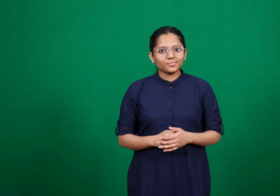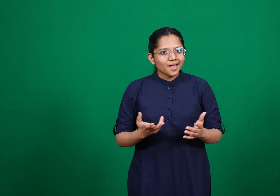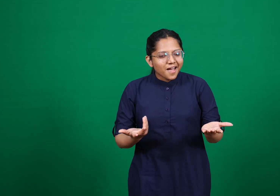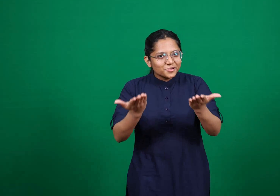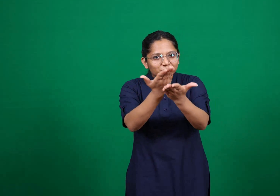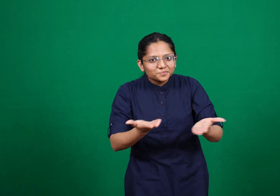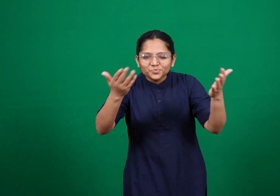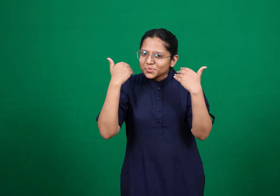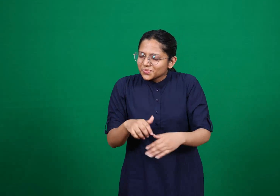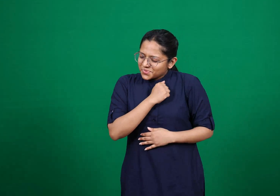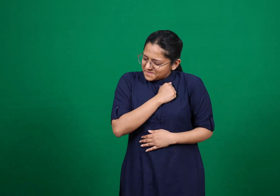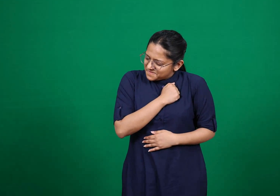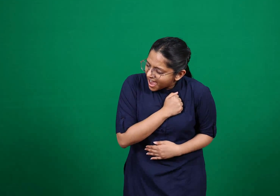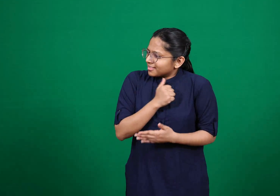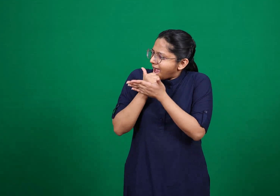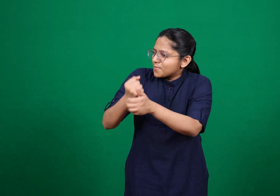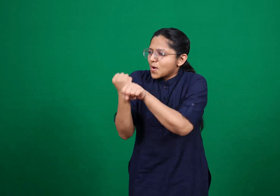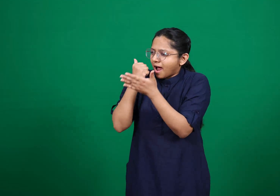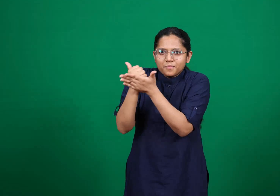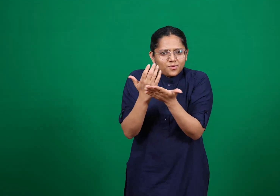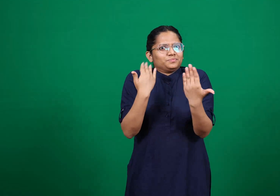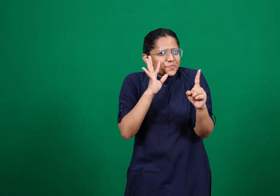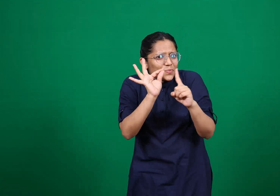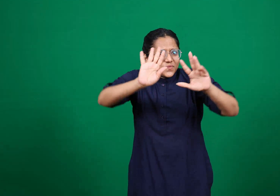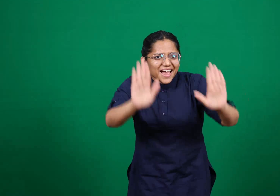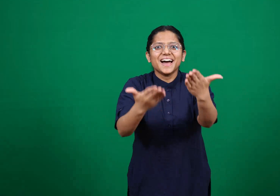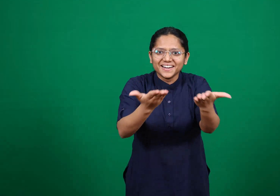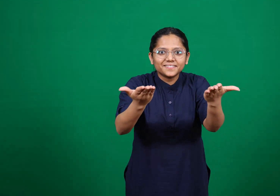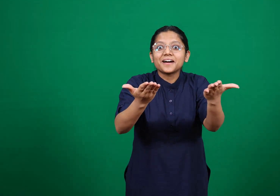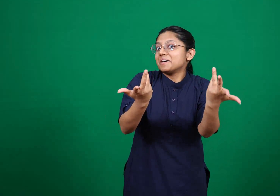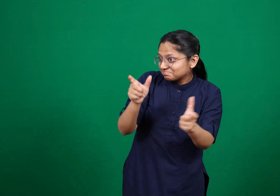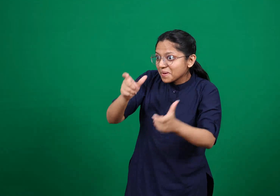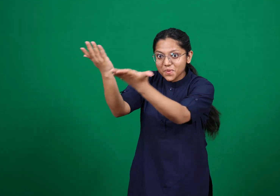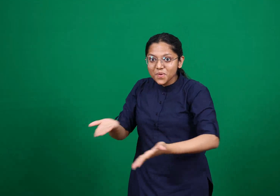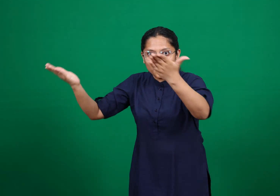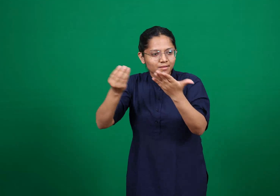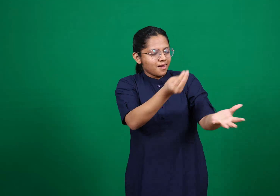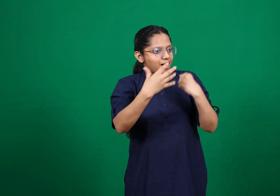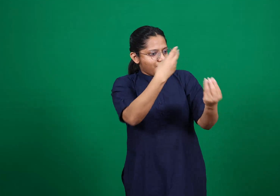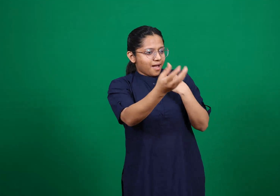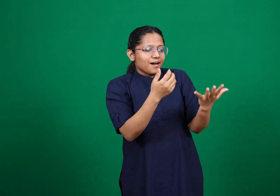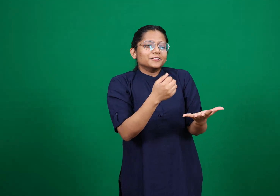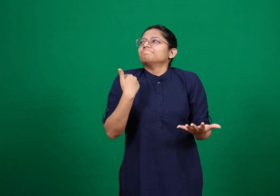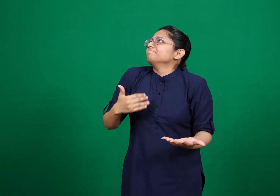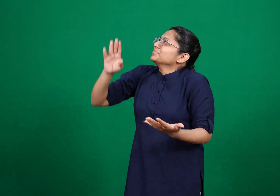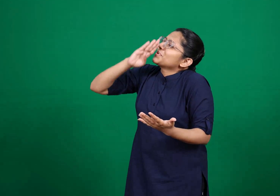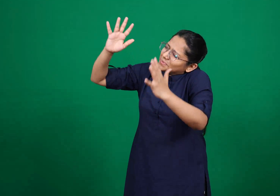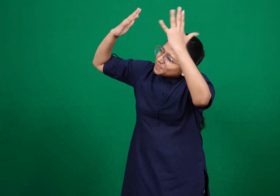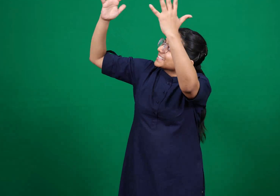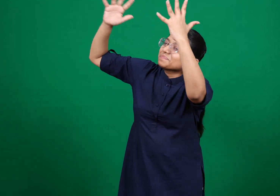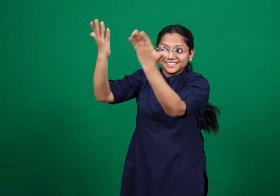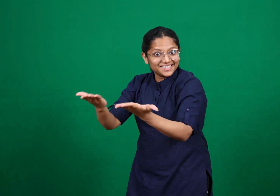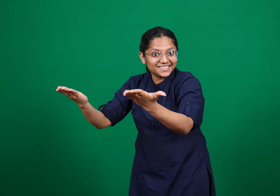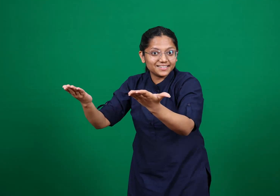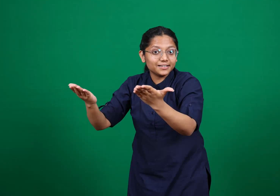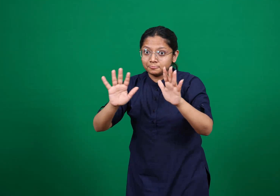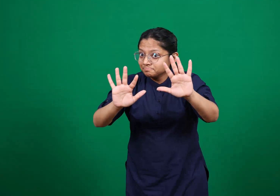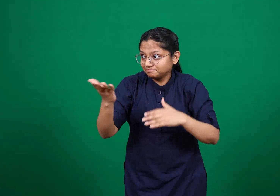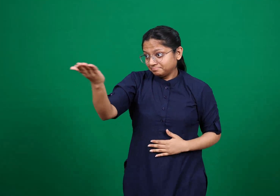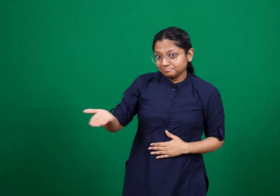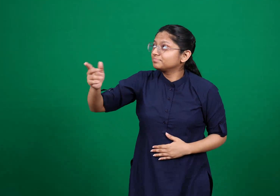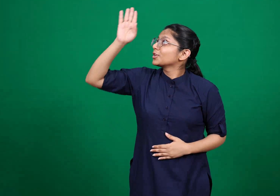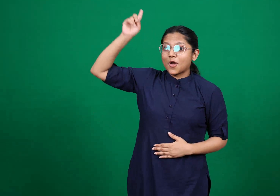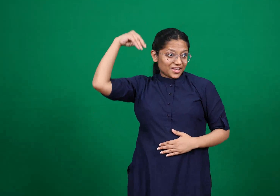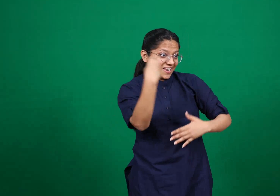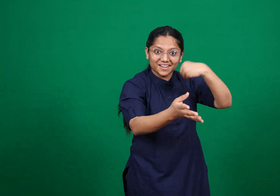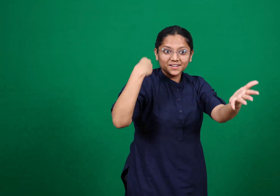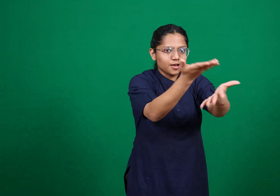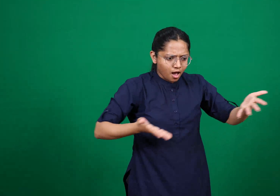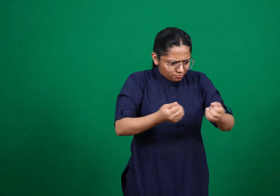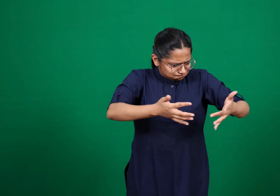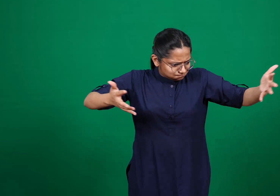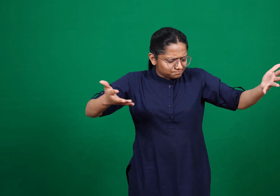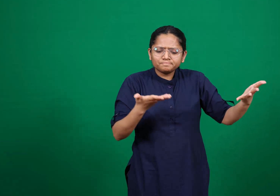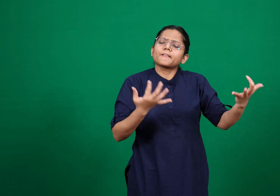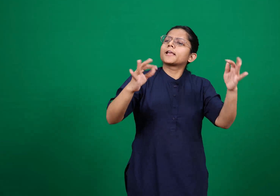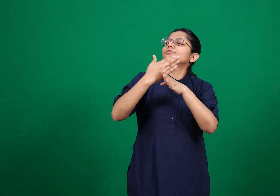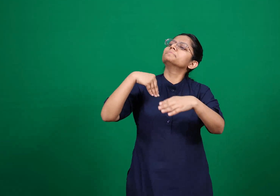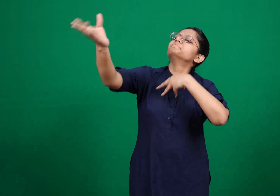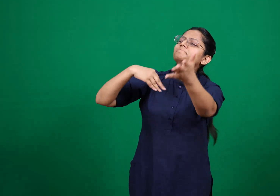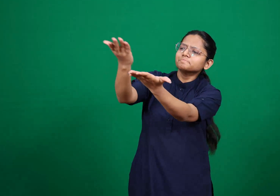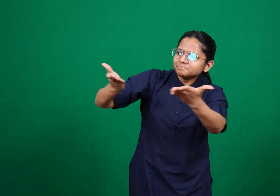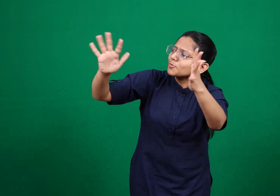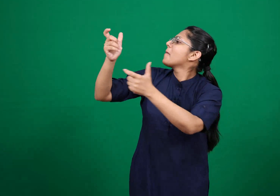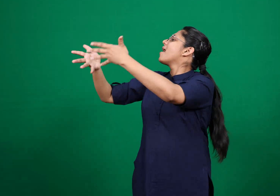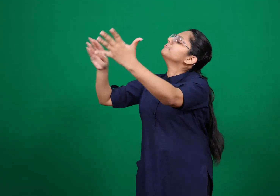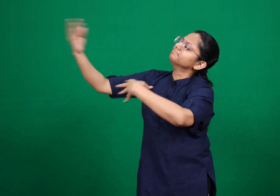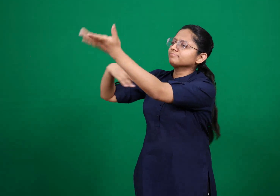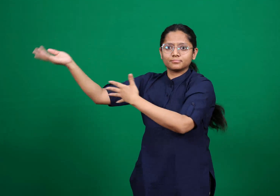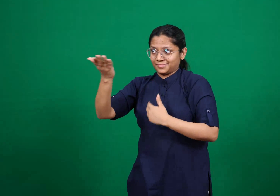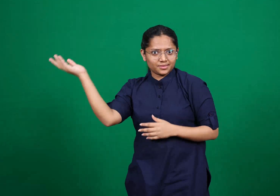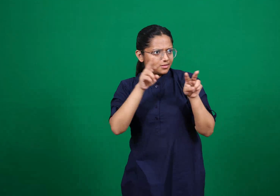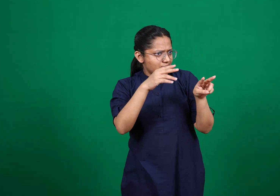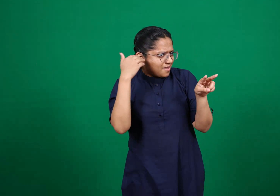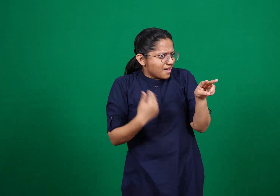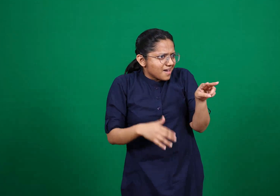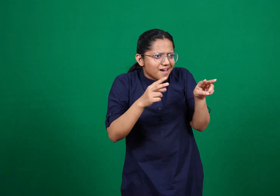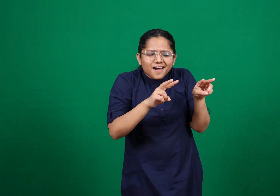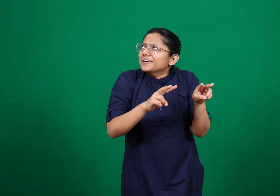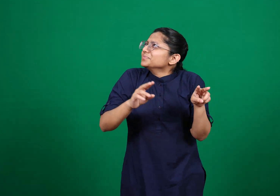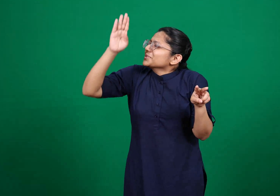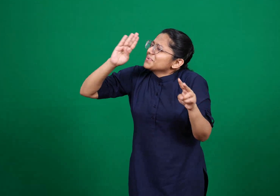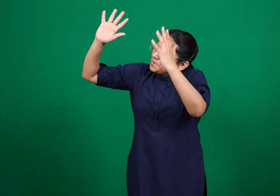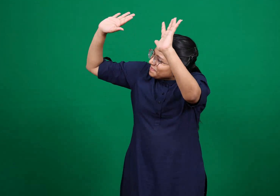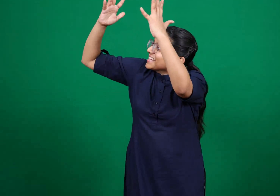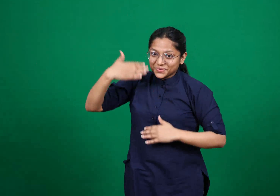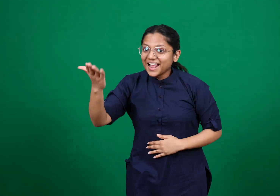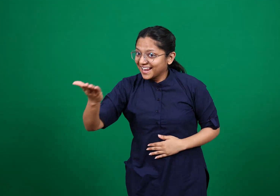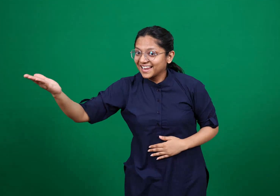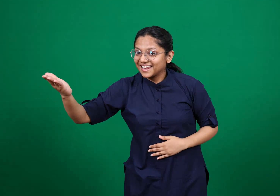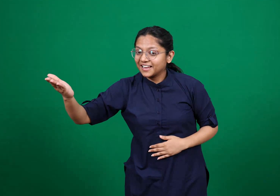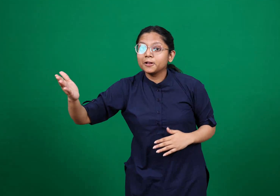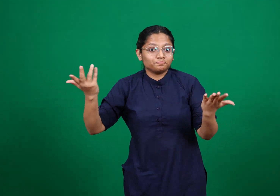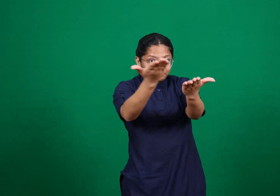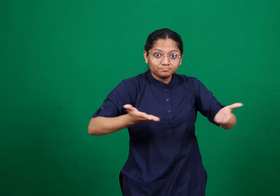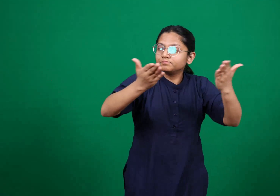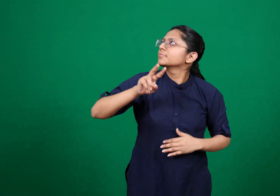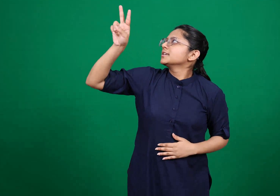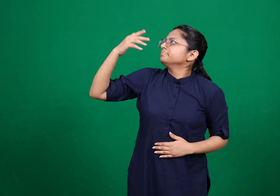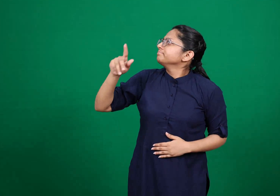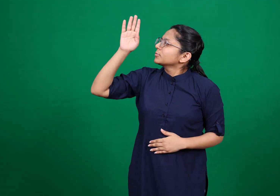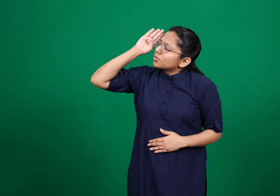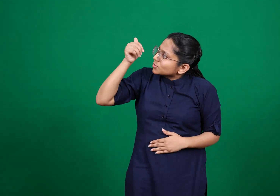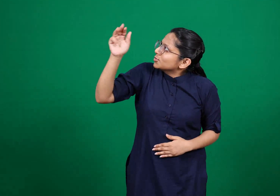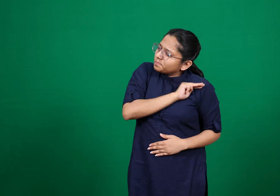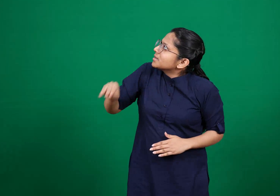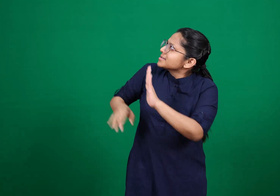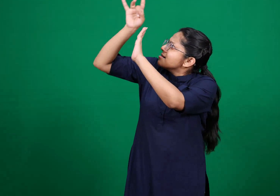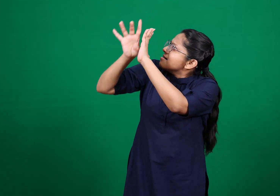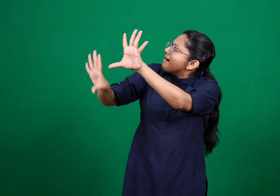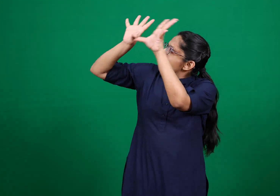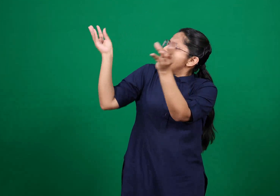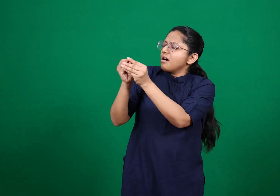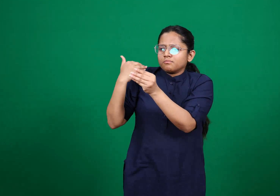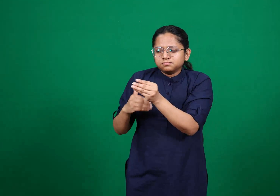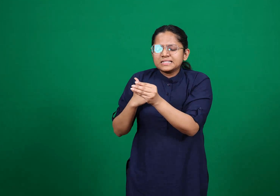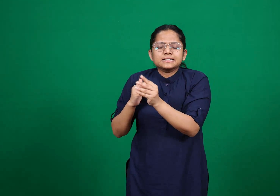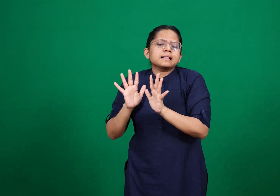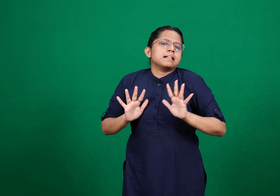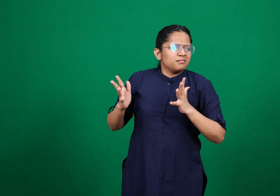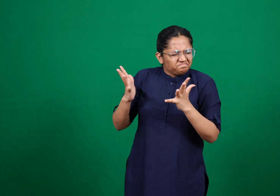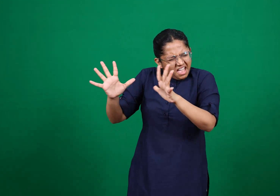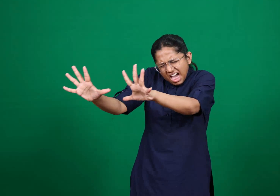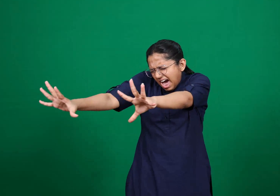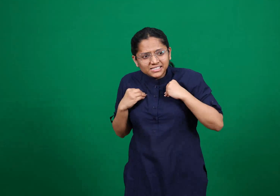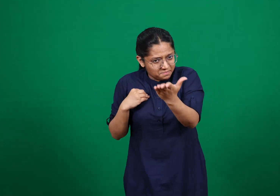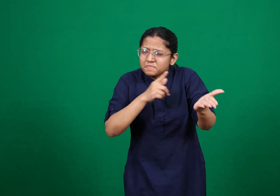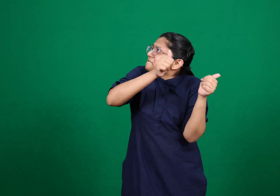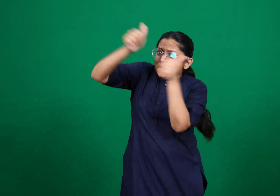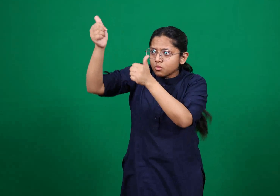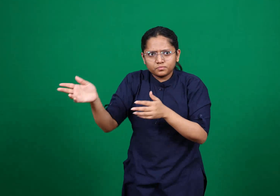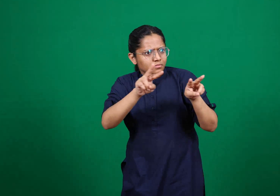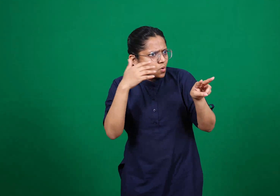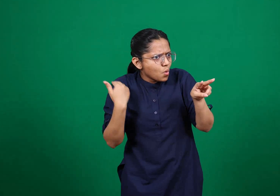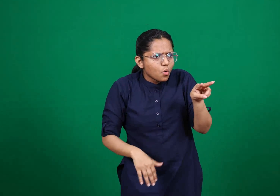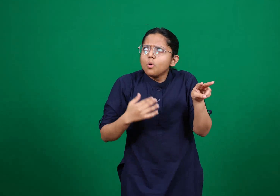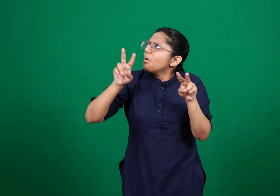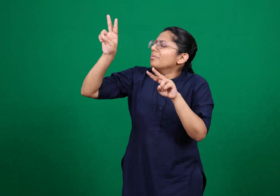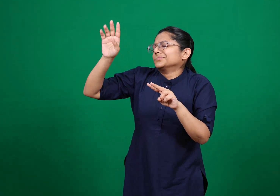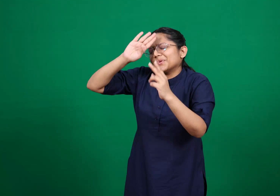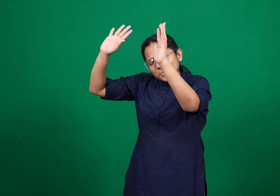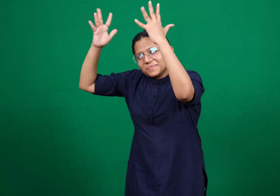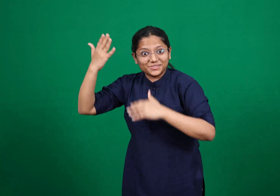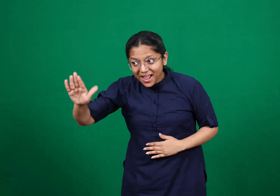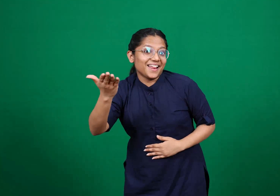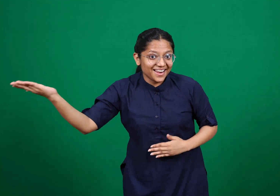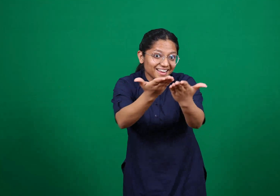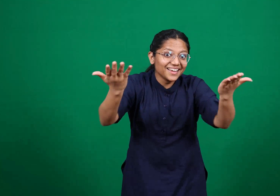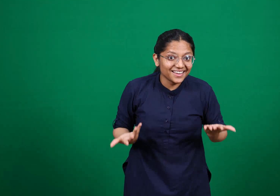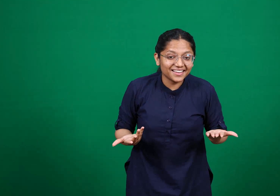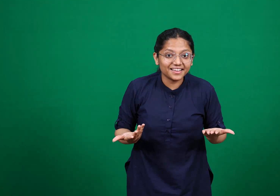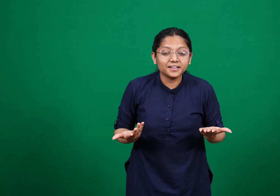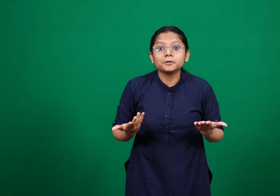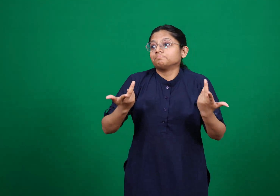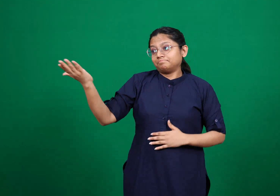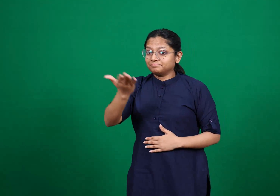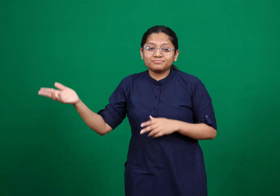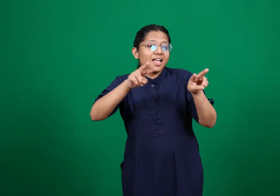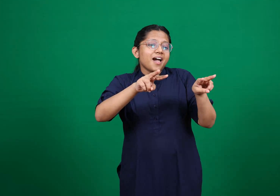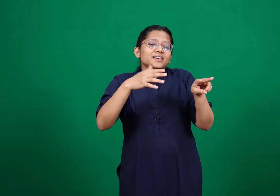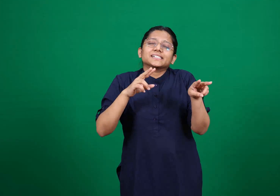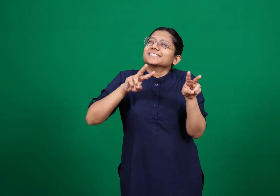Because of the proof this ministry provides, the saints will glorify God for your obedient confession of the gospel of Christ, and for the generosity of your contribution to them and to all the others.